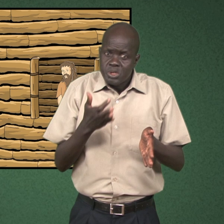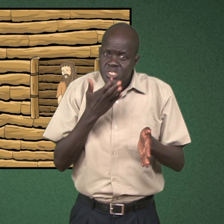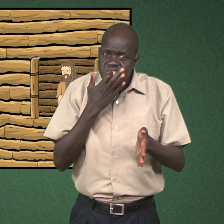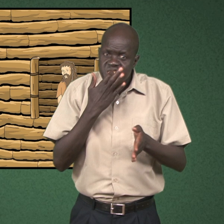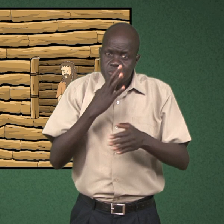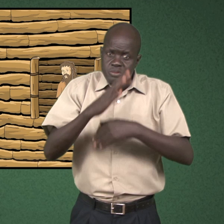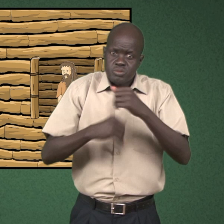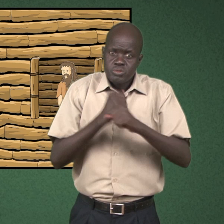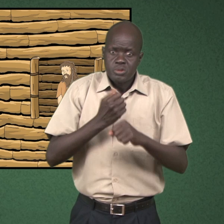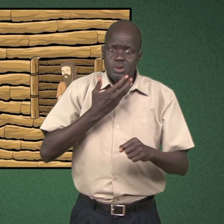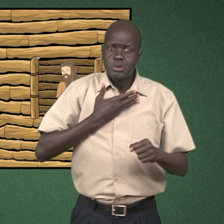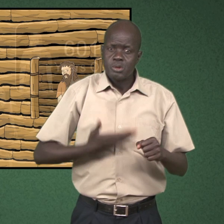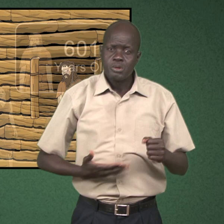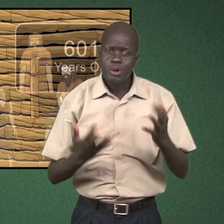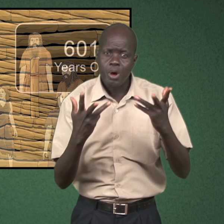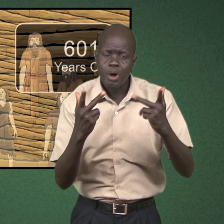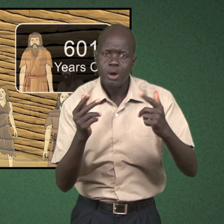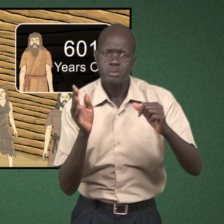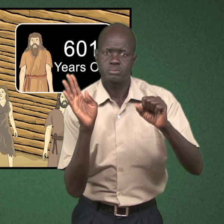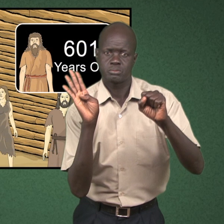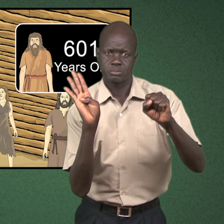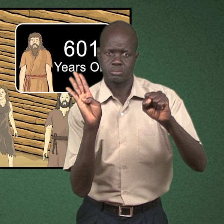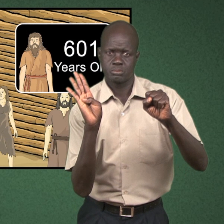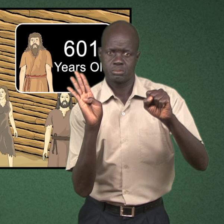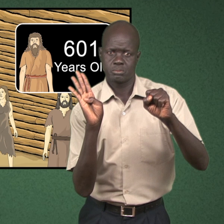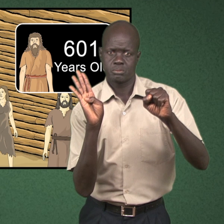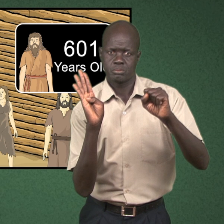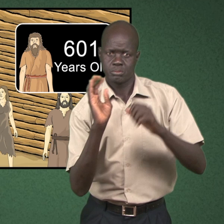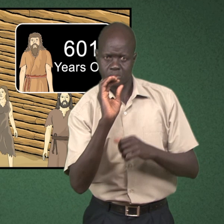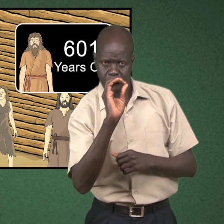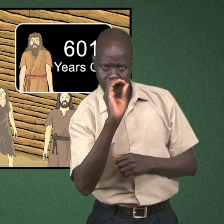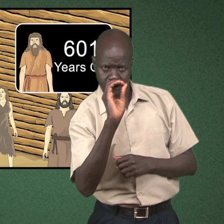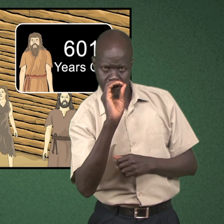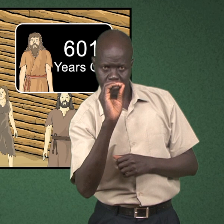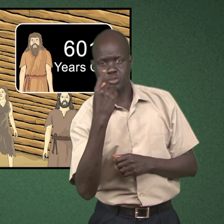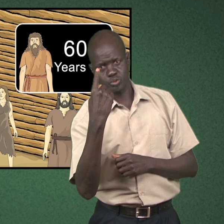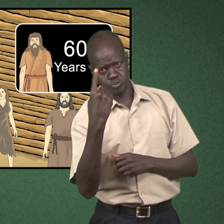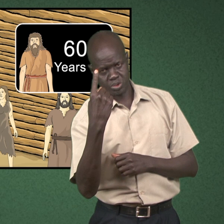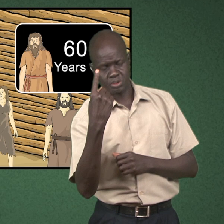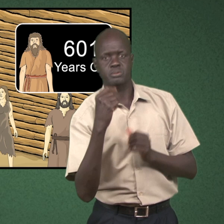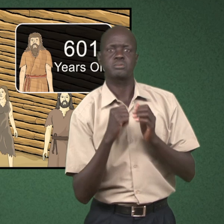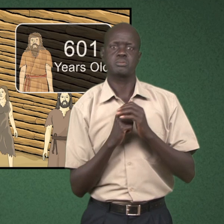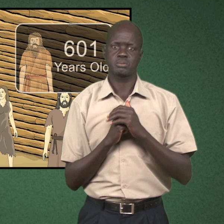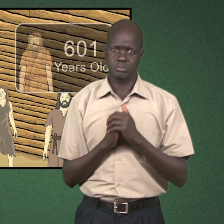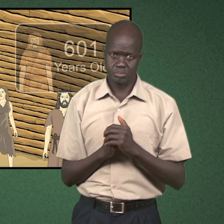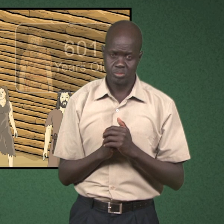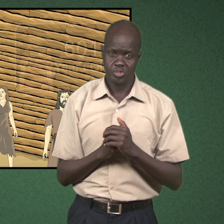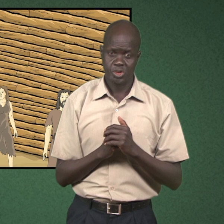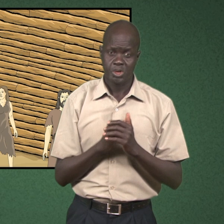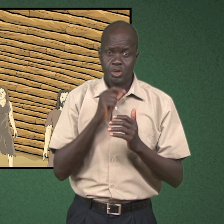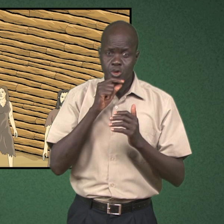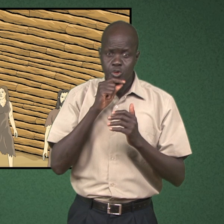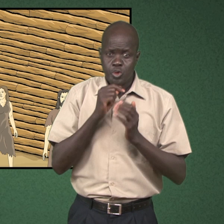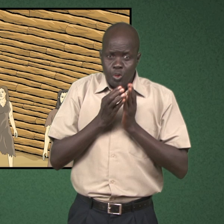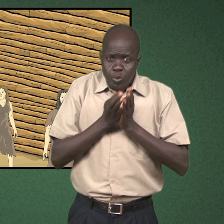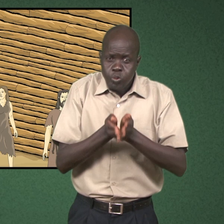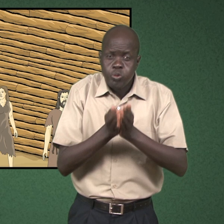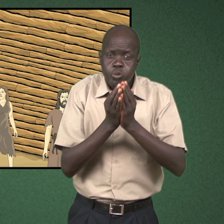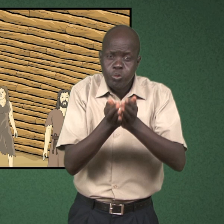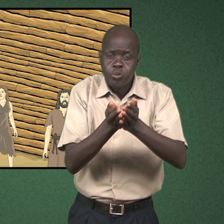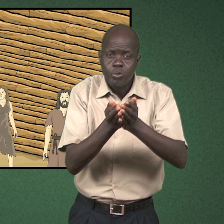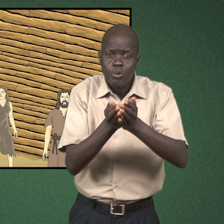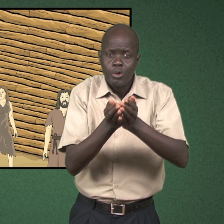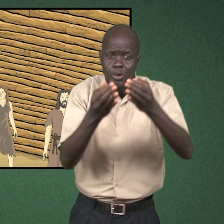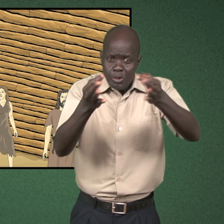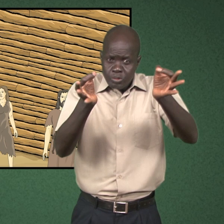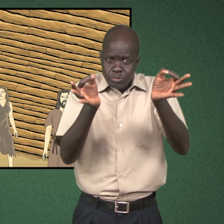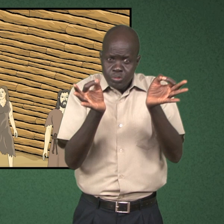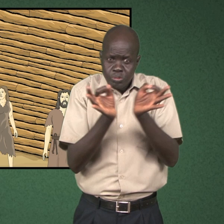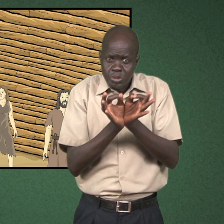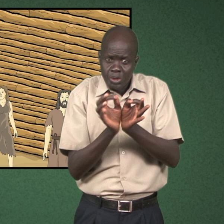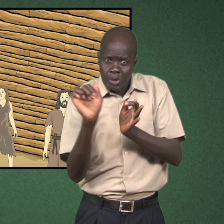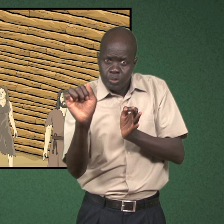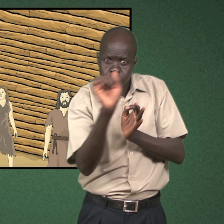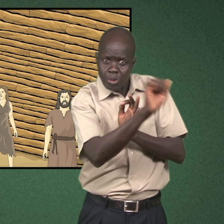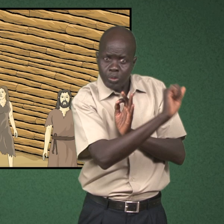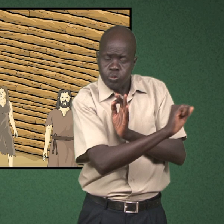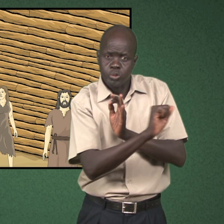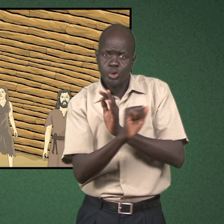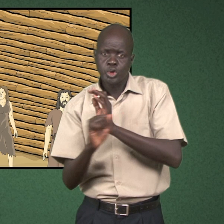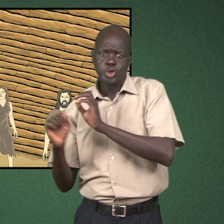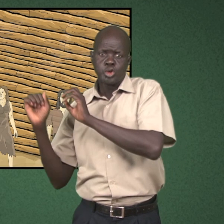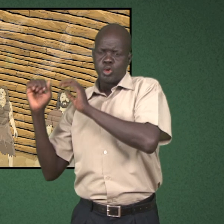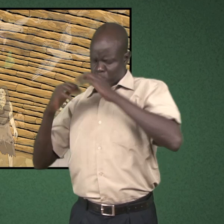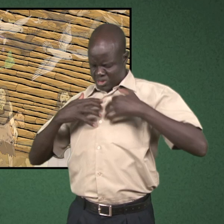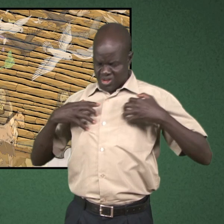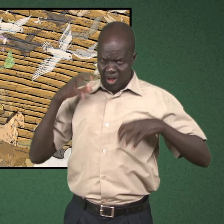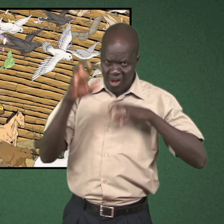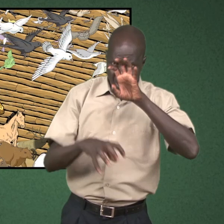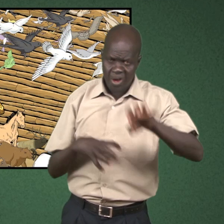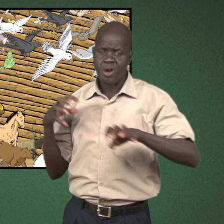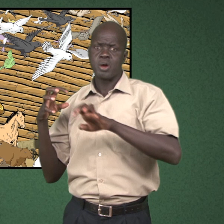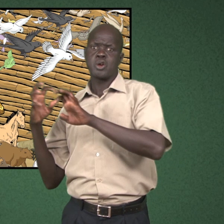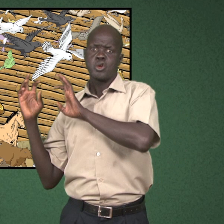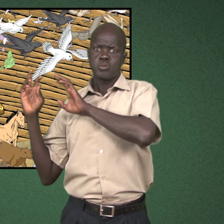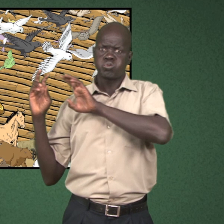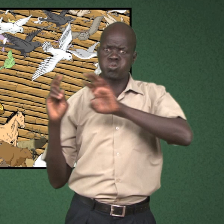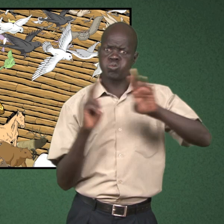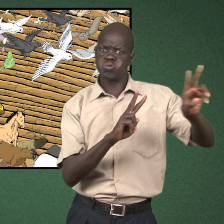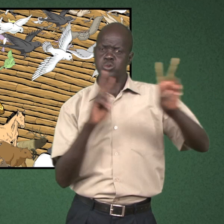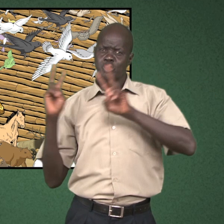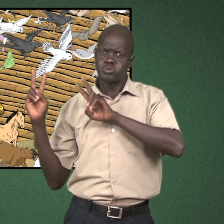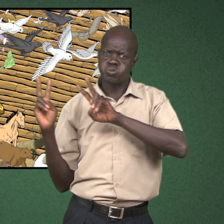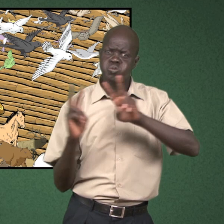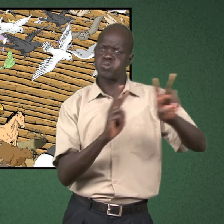So Noah came out, along with his sons and his wife and his sons’ wives.